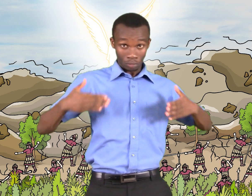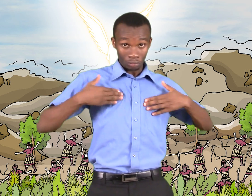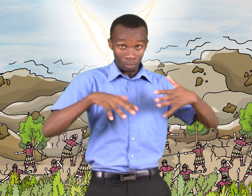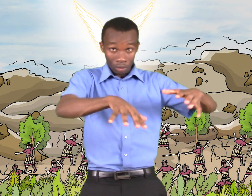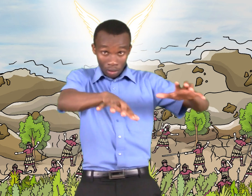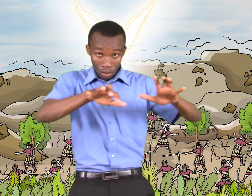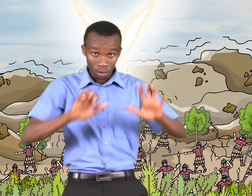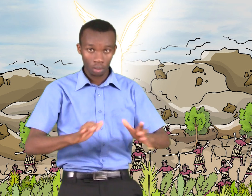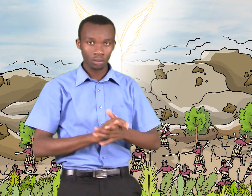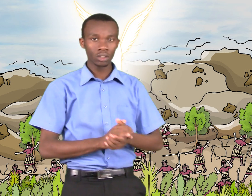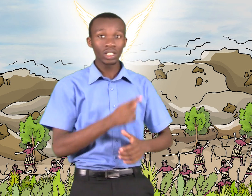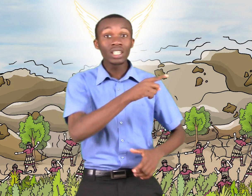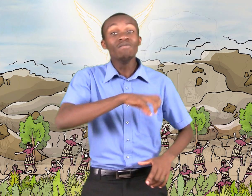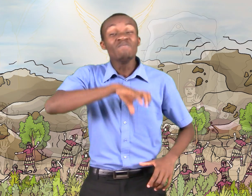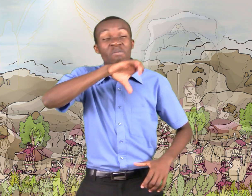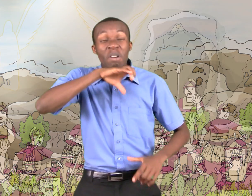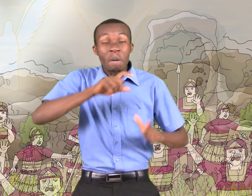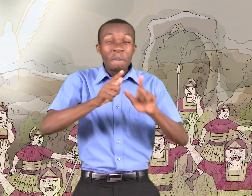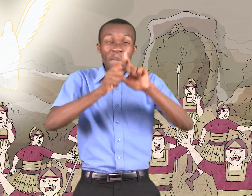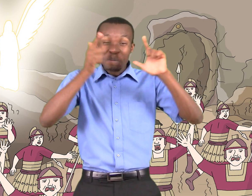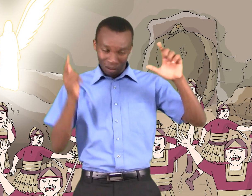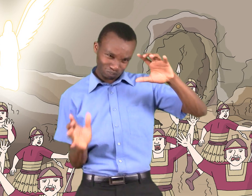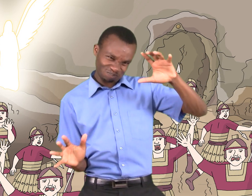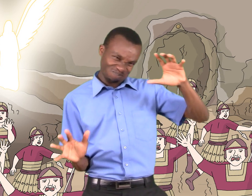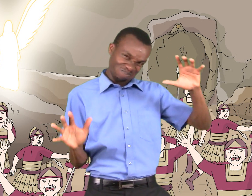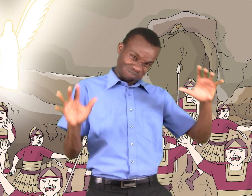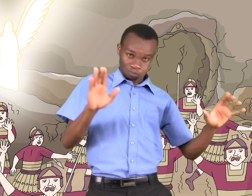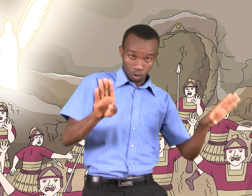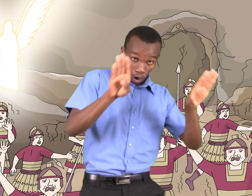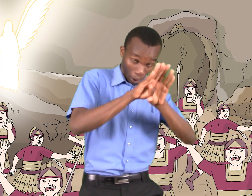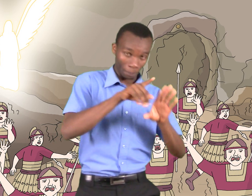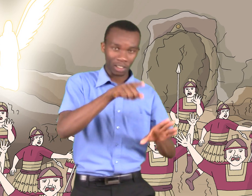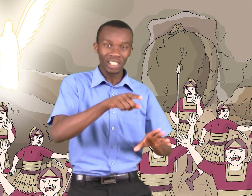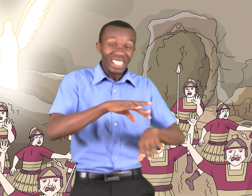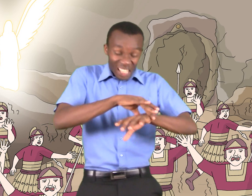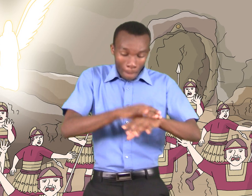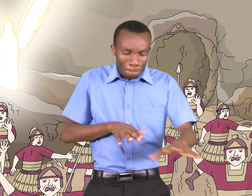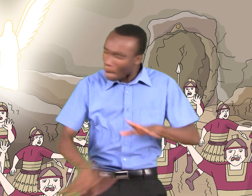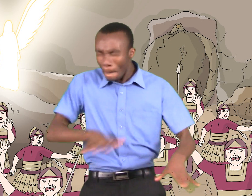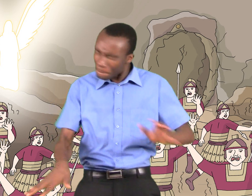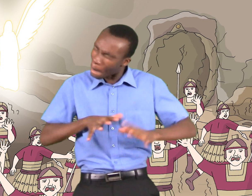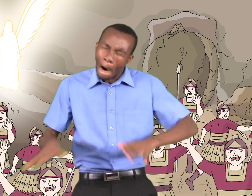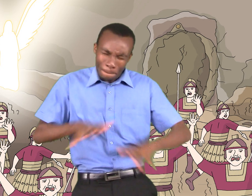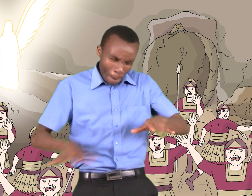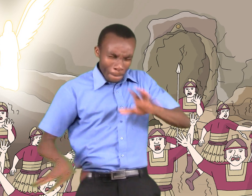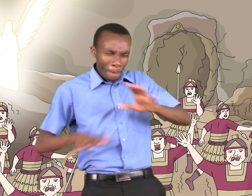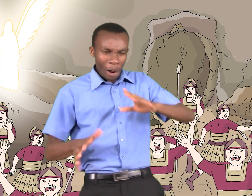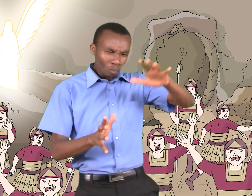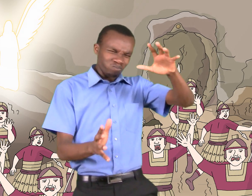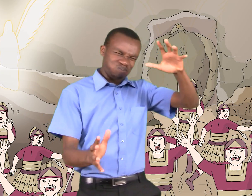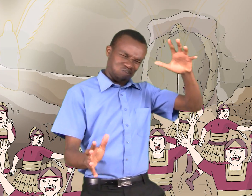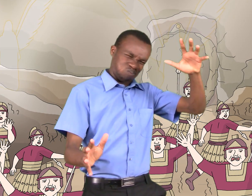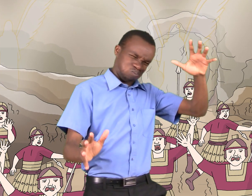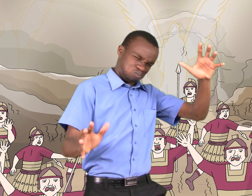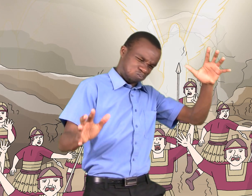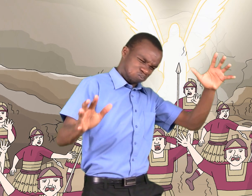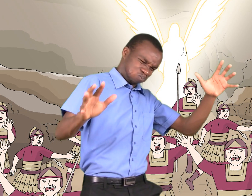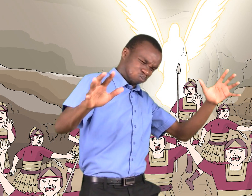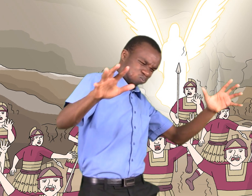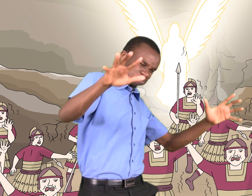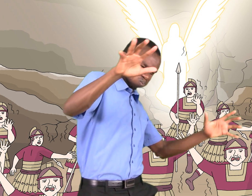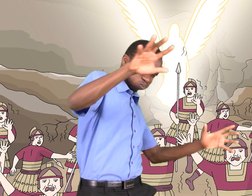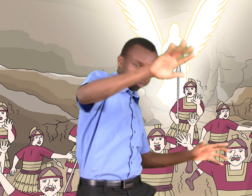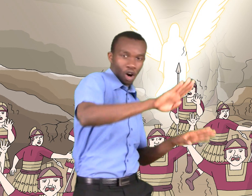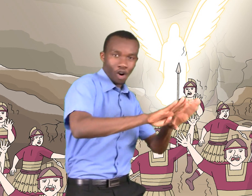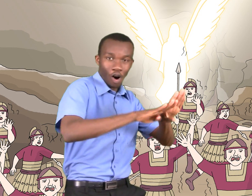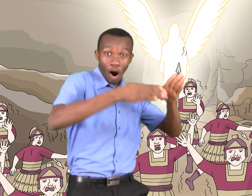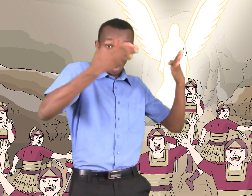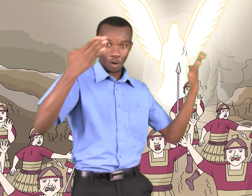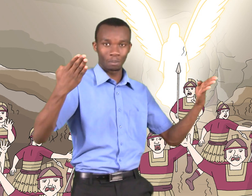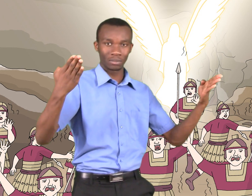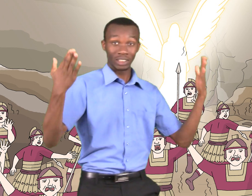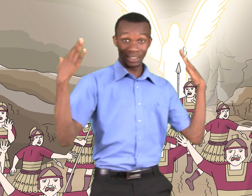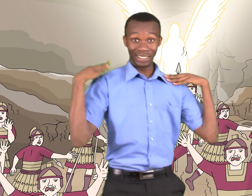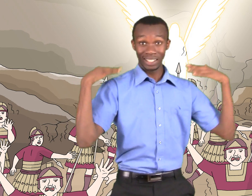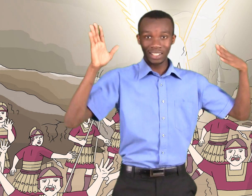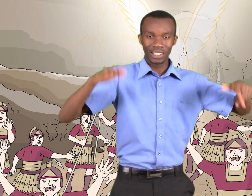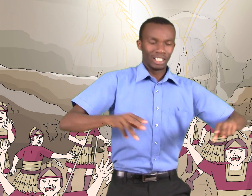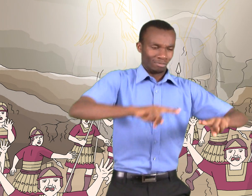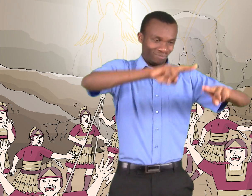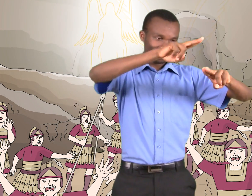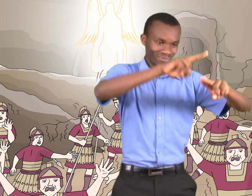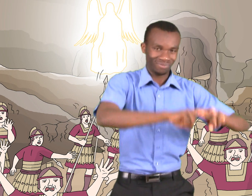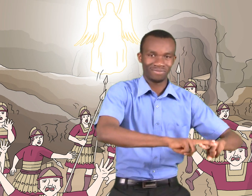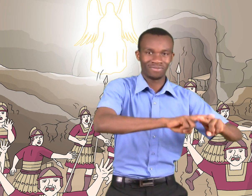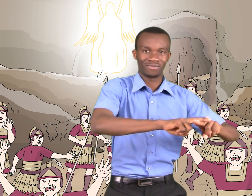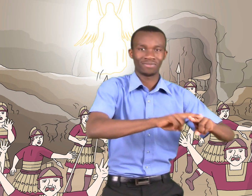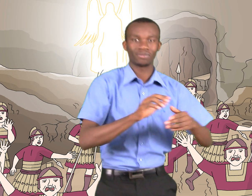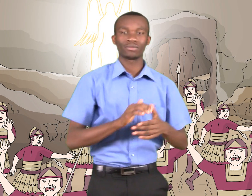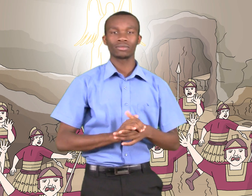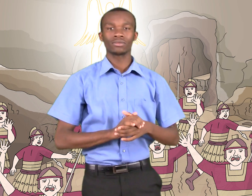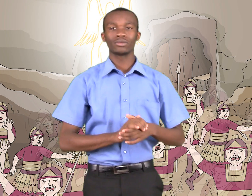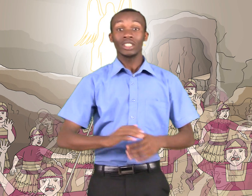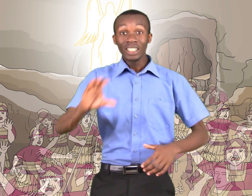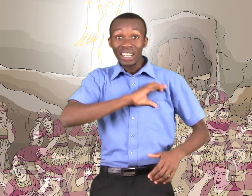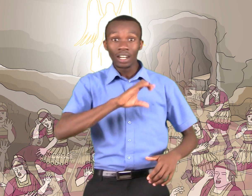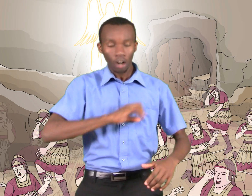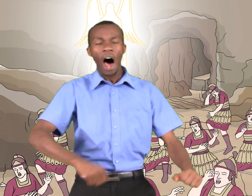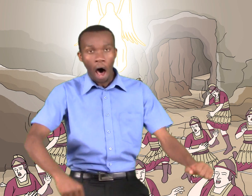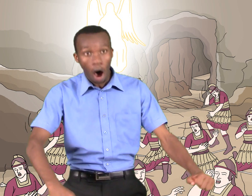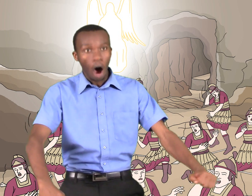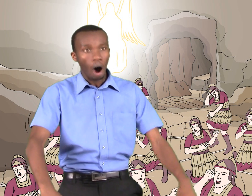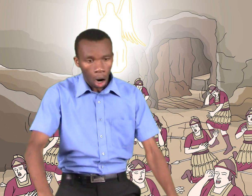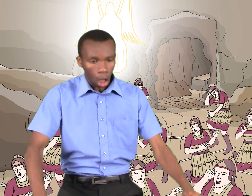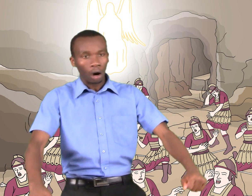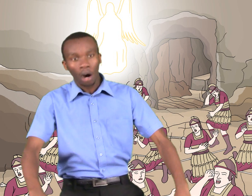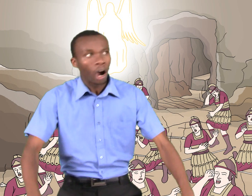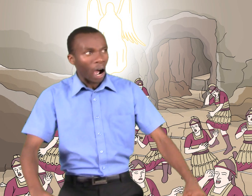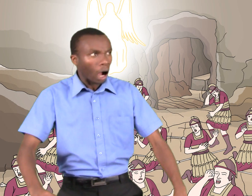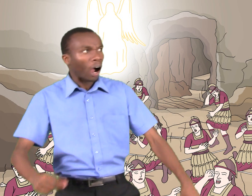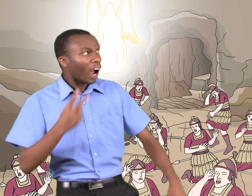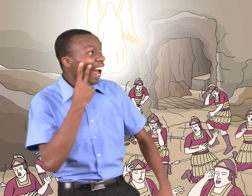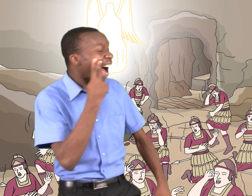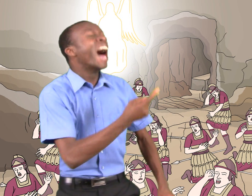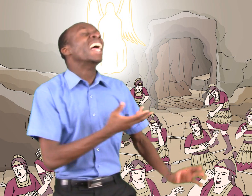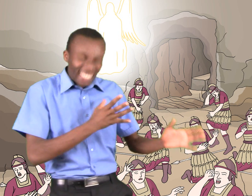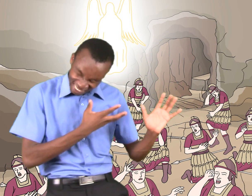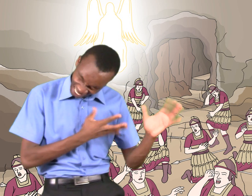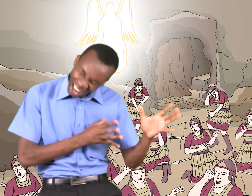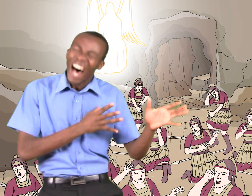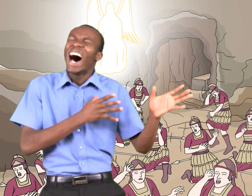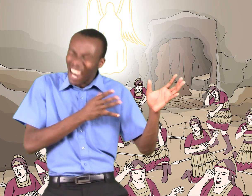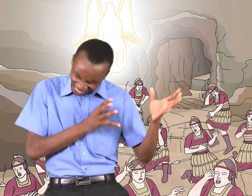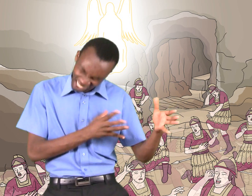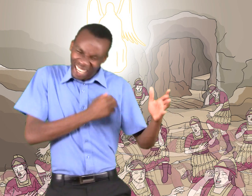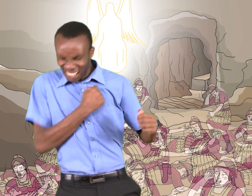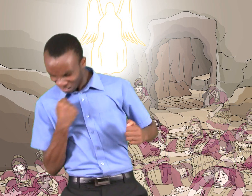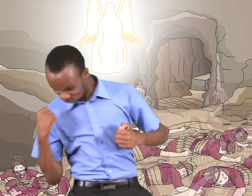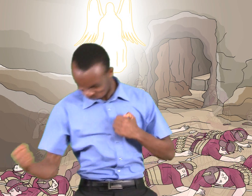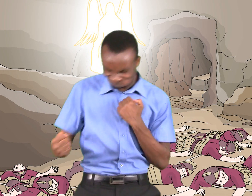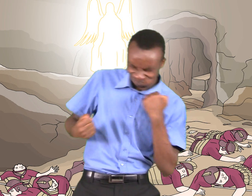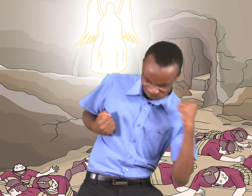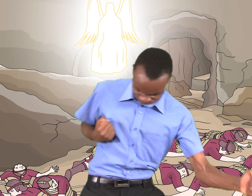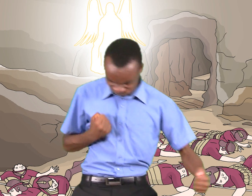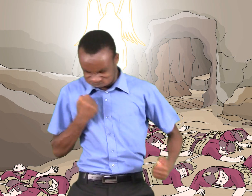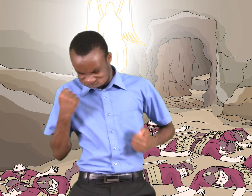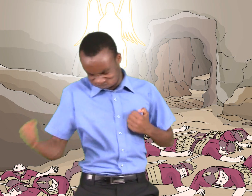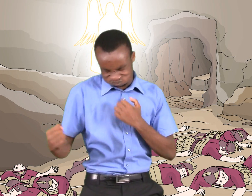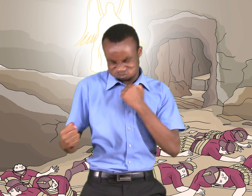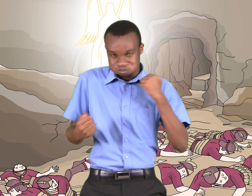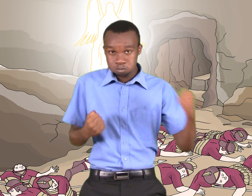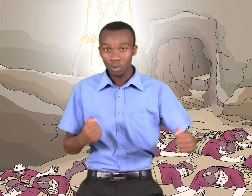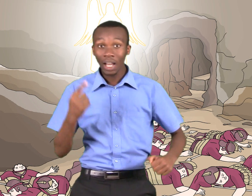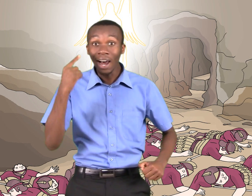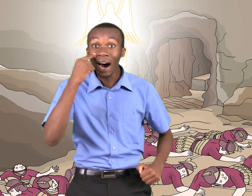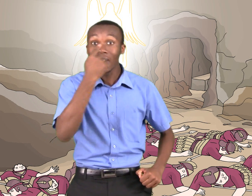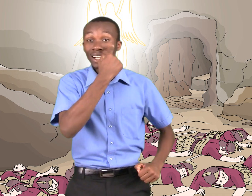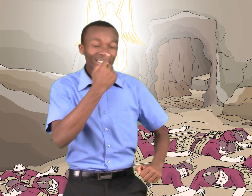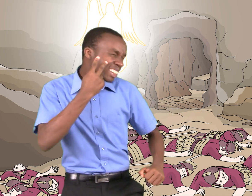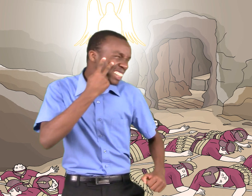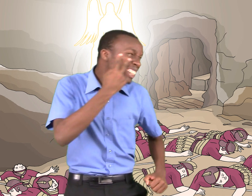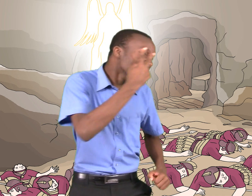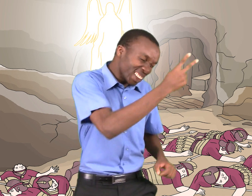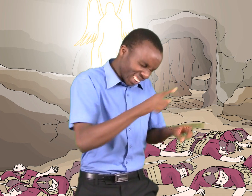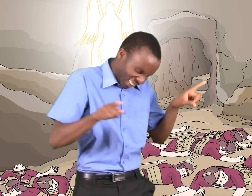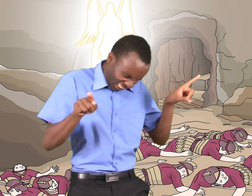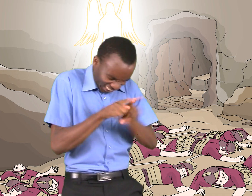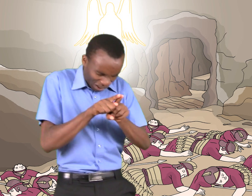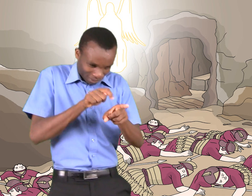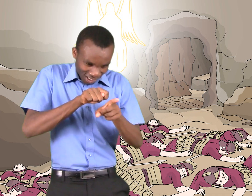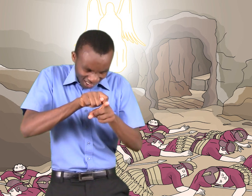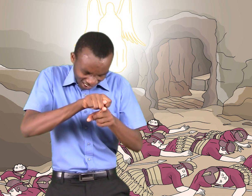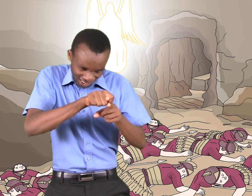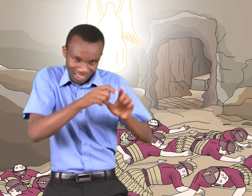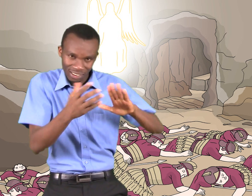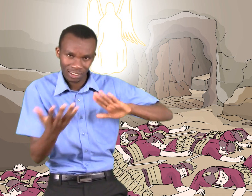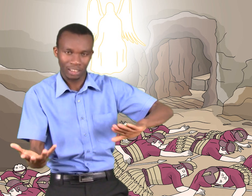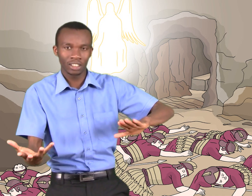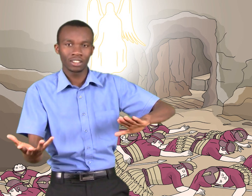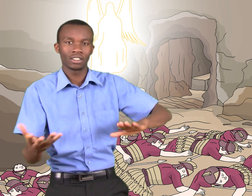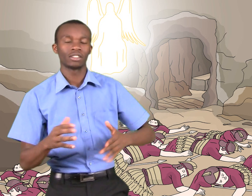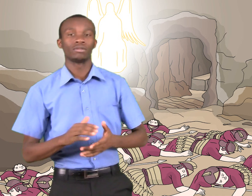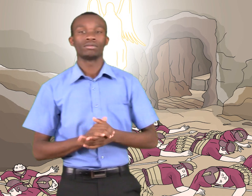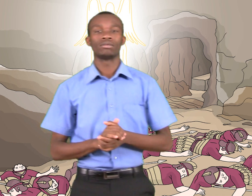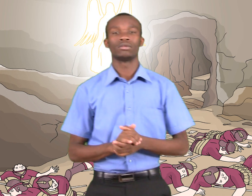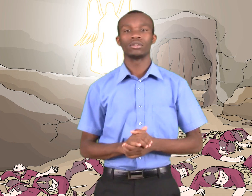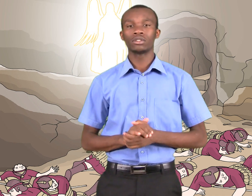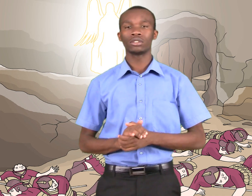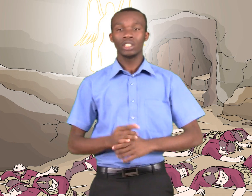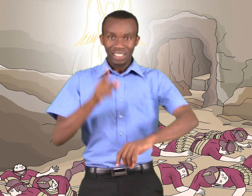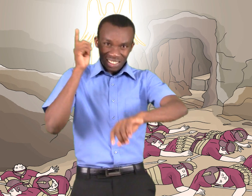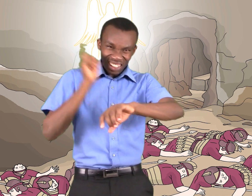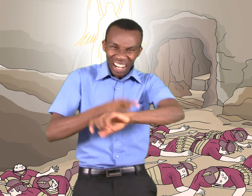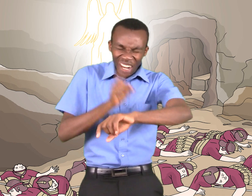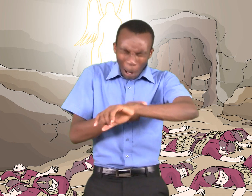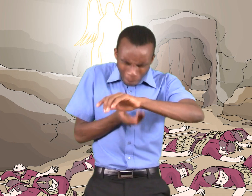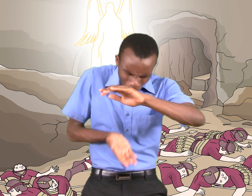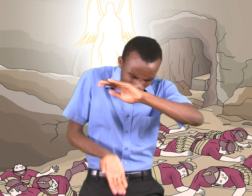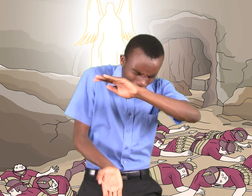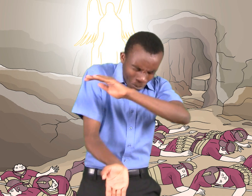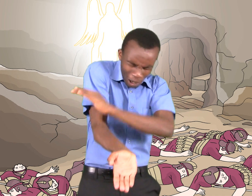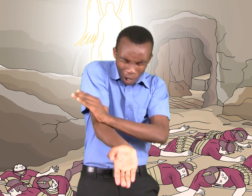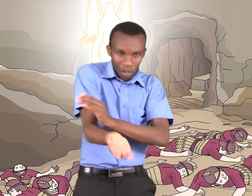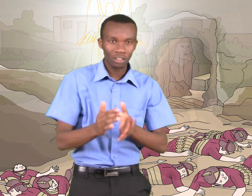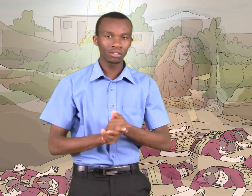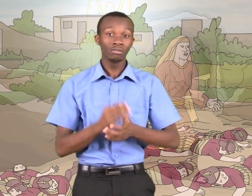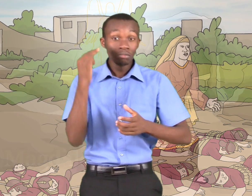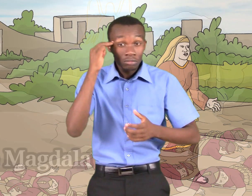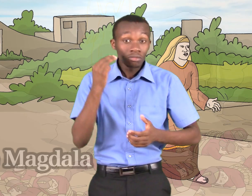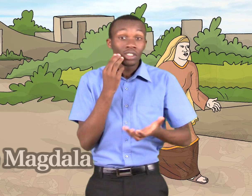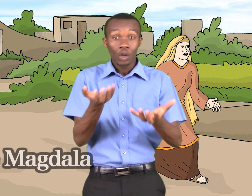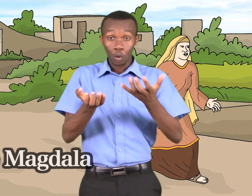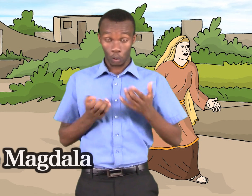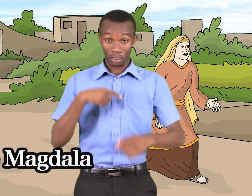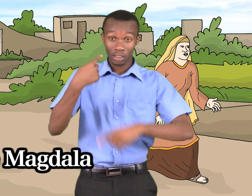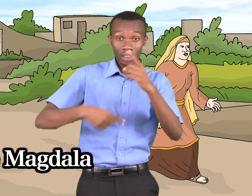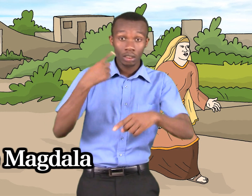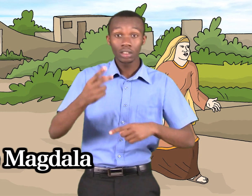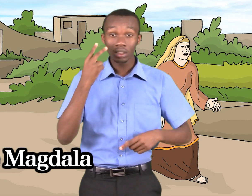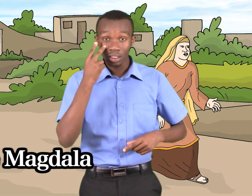The guards trembled in fear of him and became like dead men.